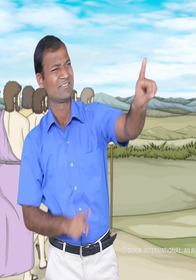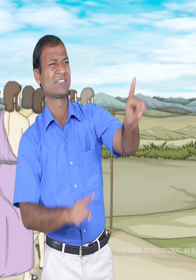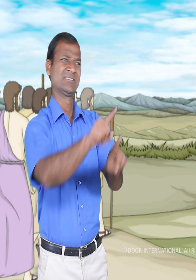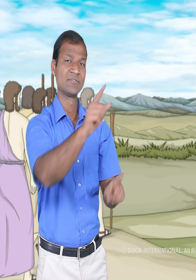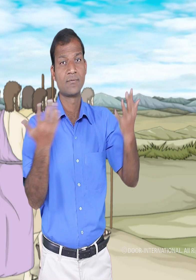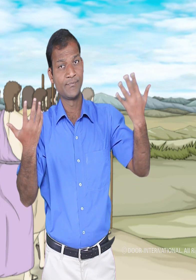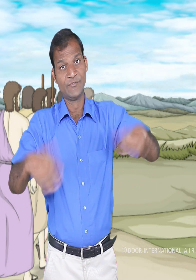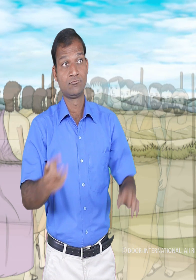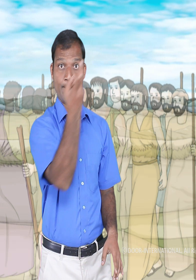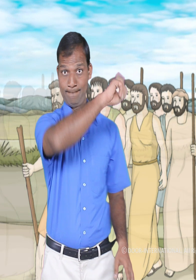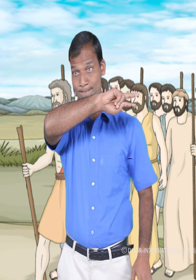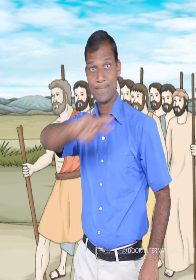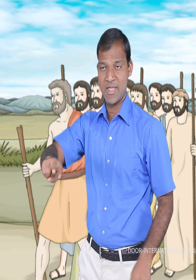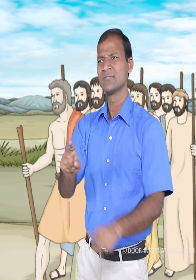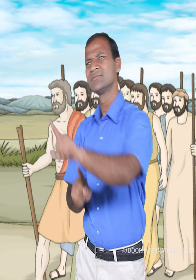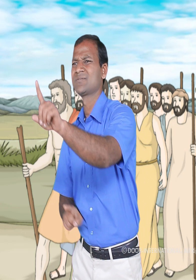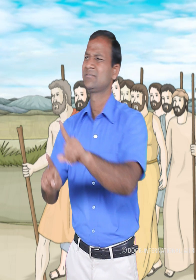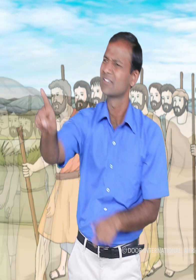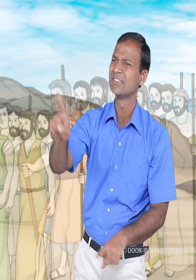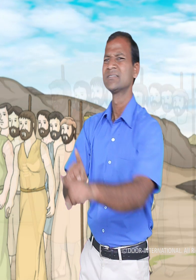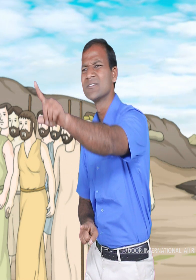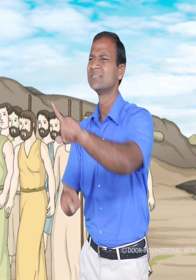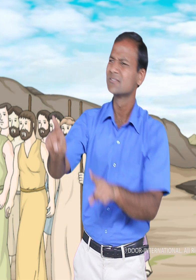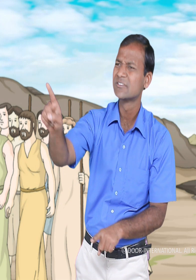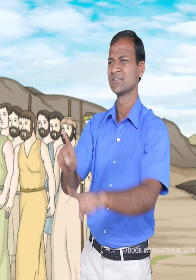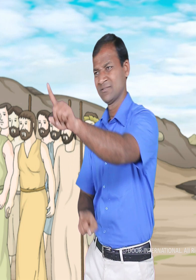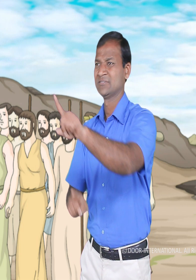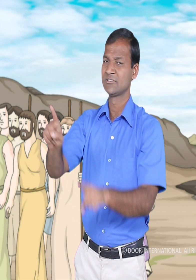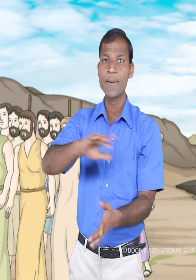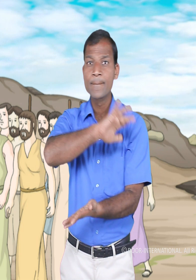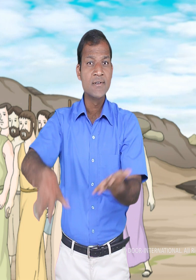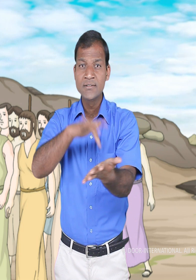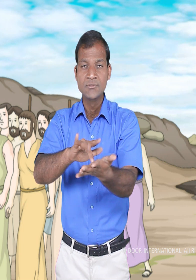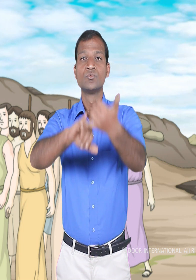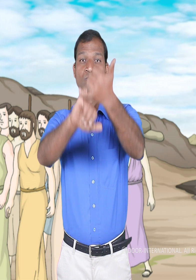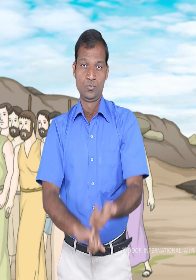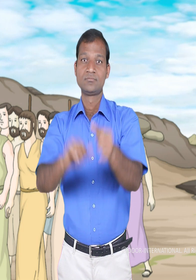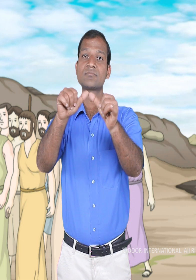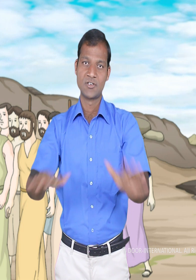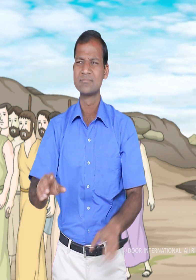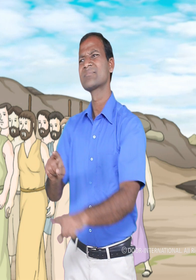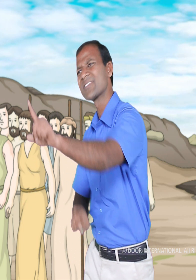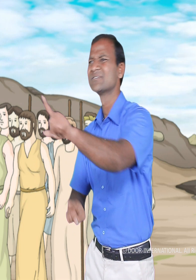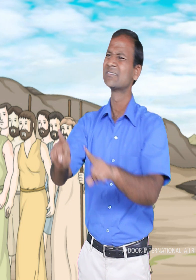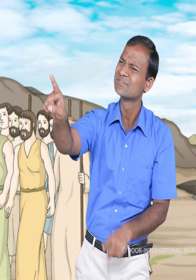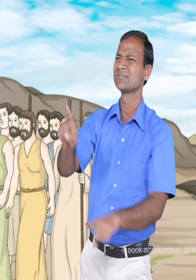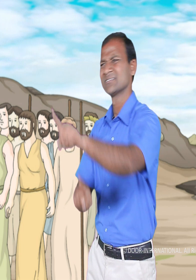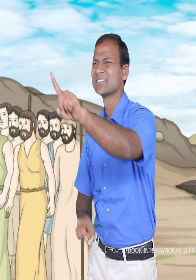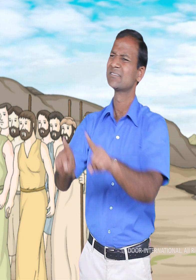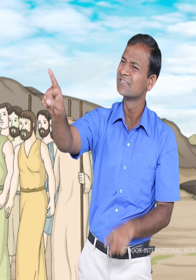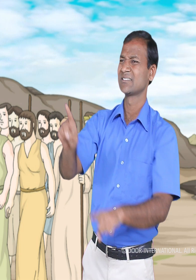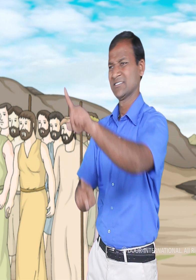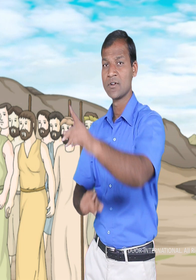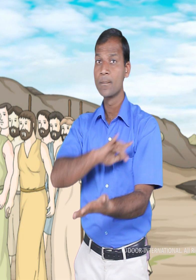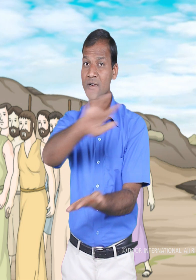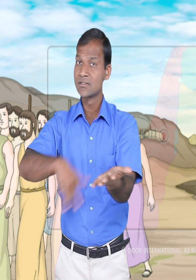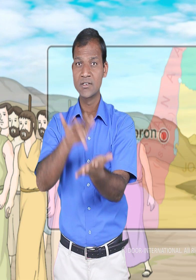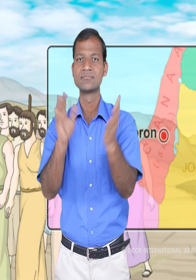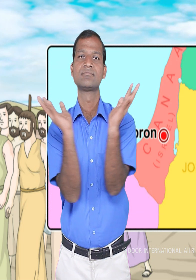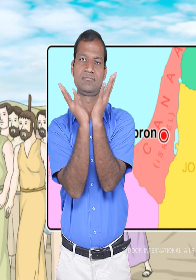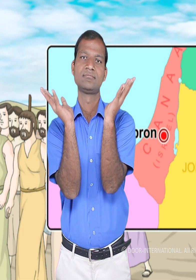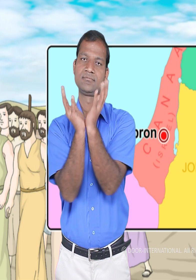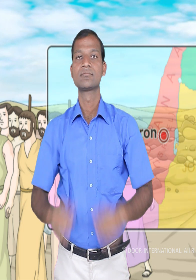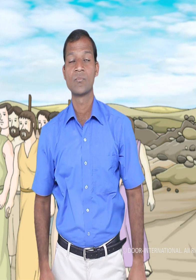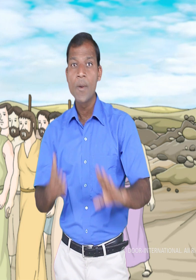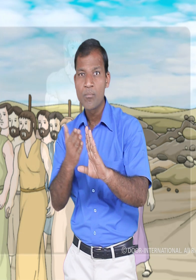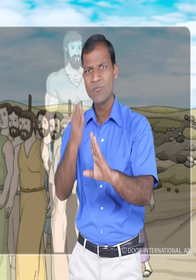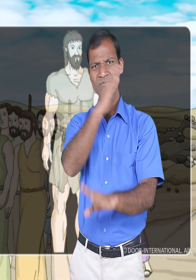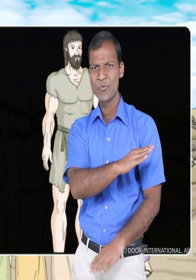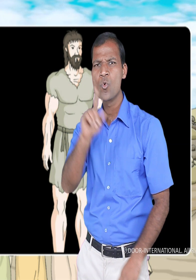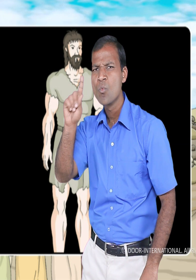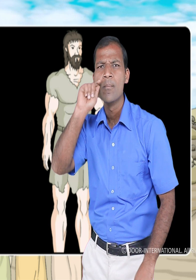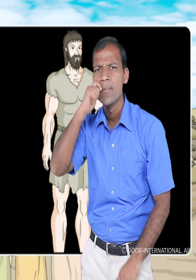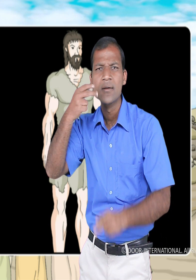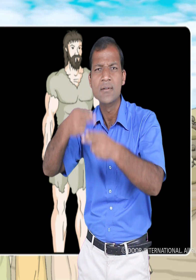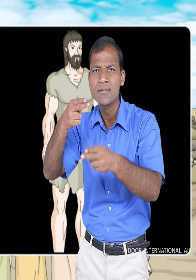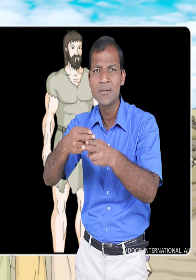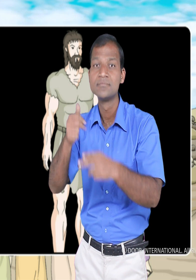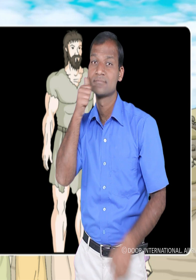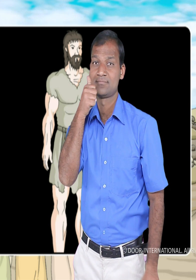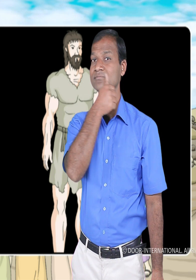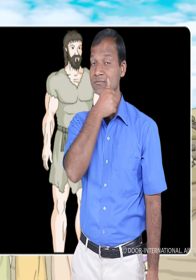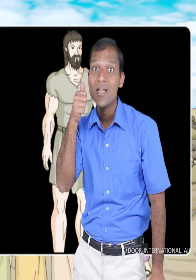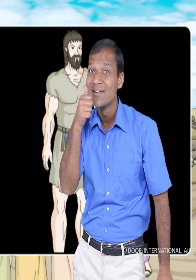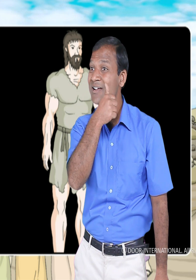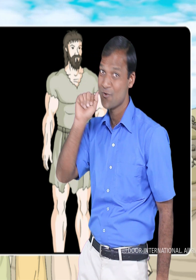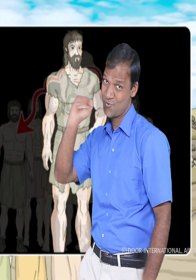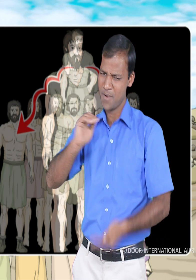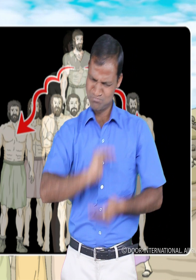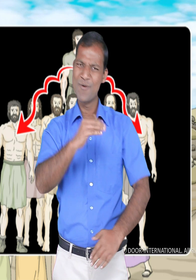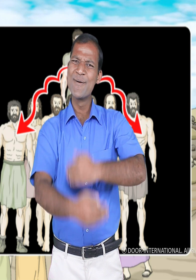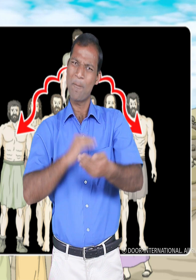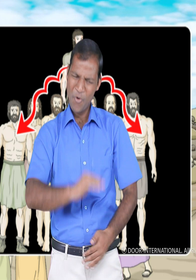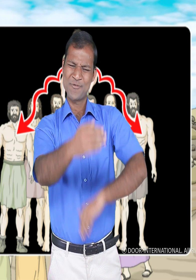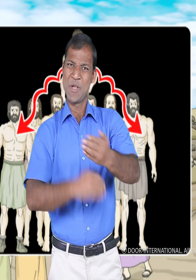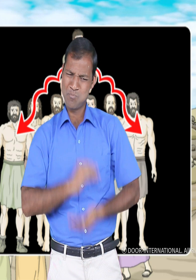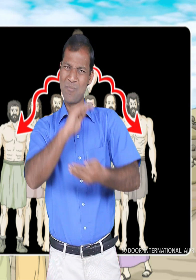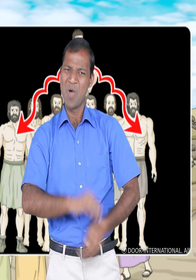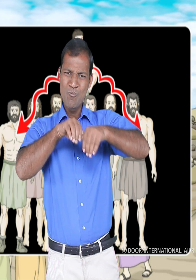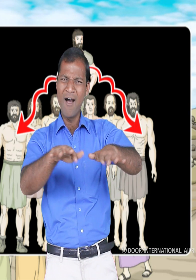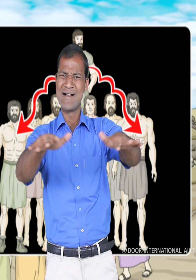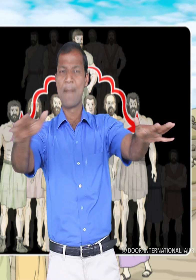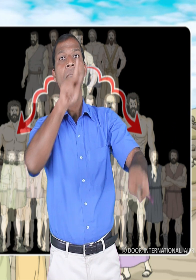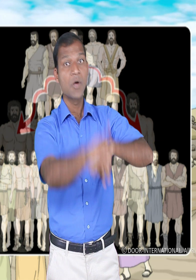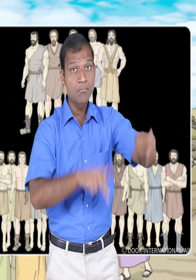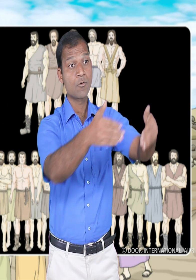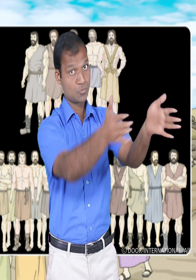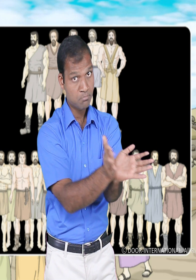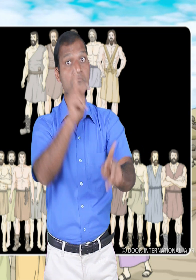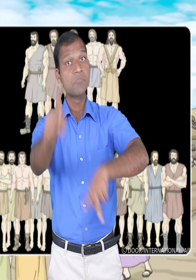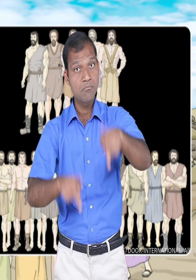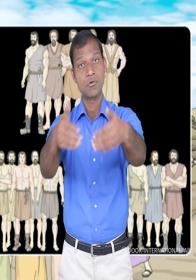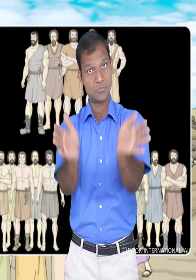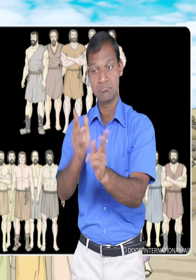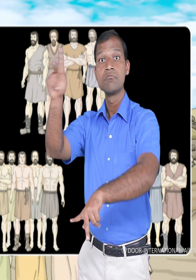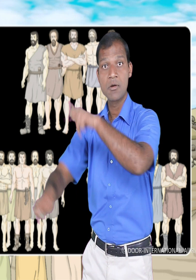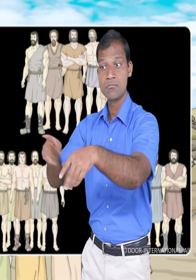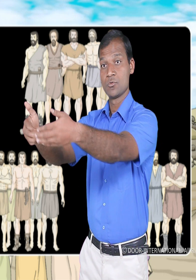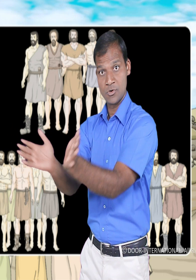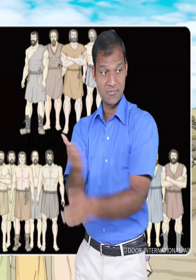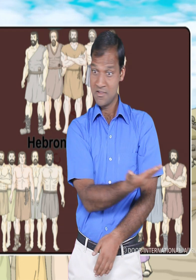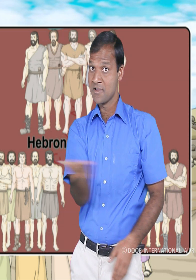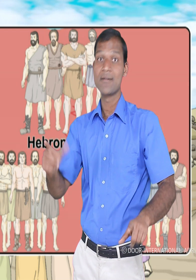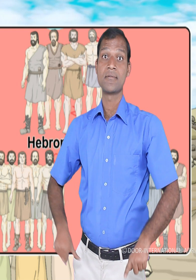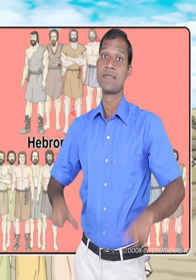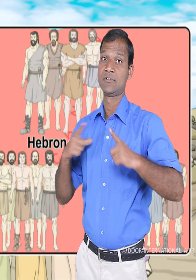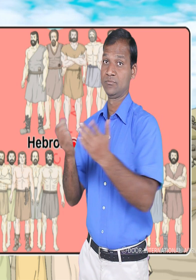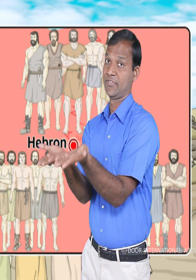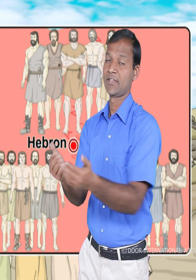They went up through the Negev and came to Hebron, where Ahiman, Sheshai, and Talmai, the descendants of Anak, dwelled.